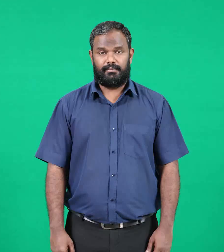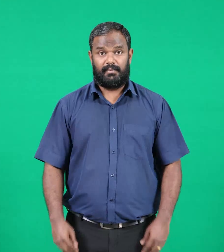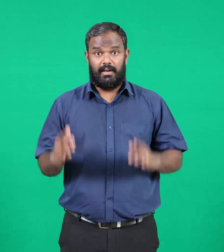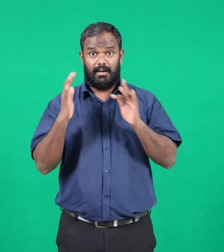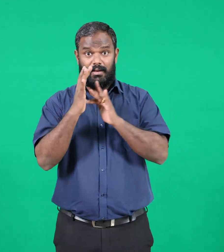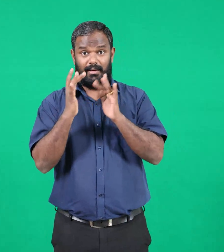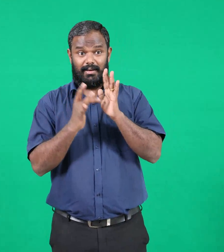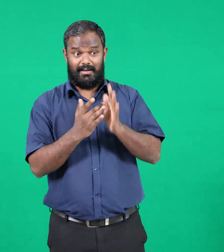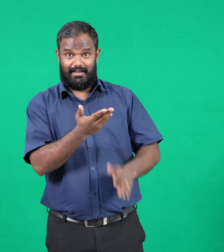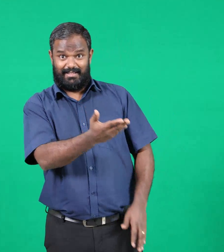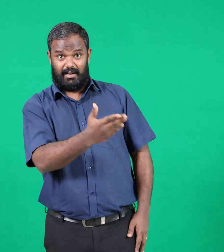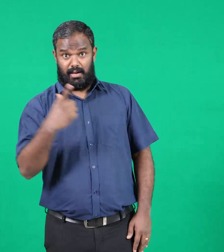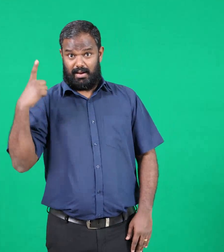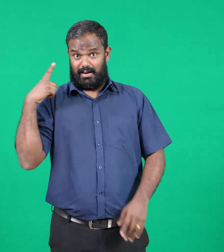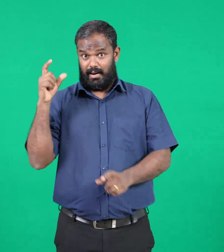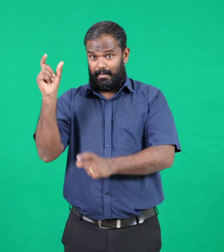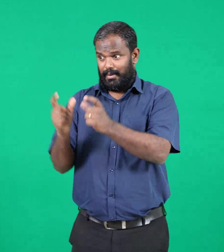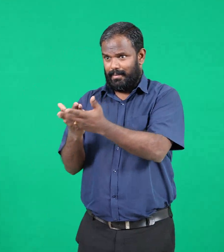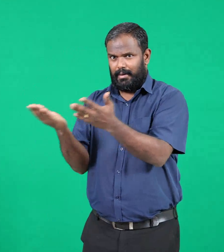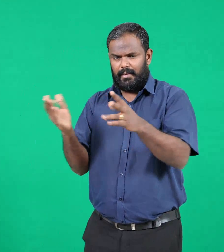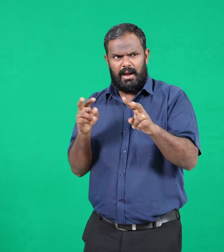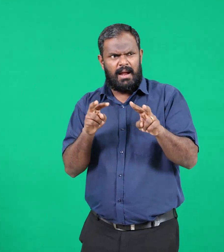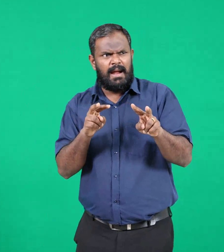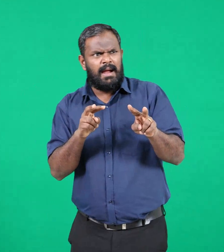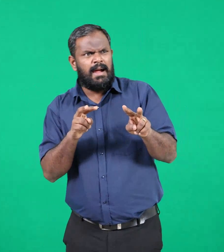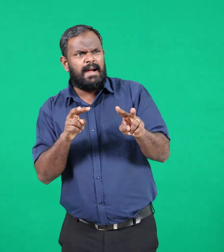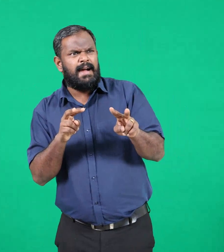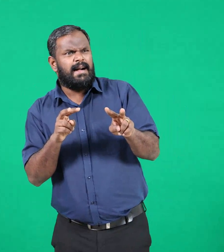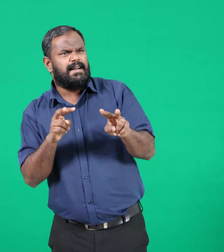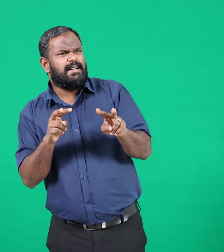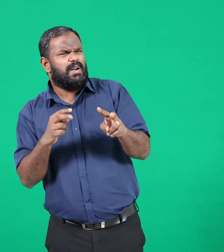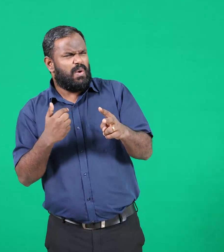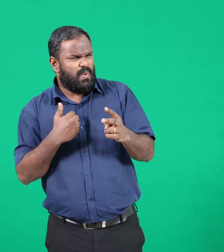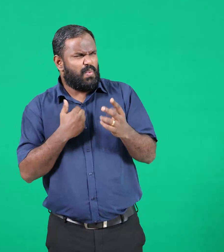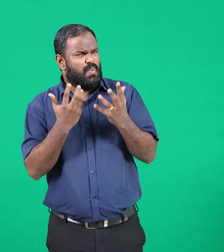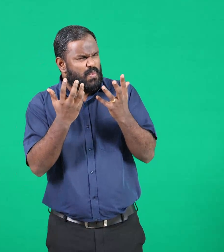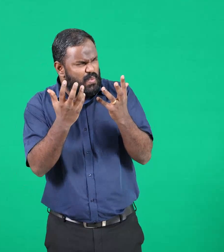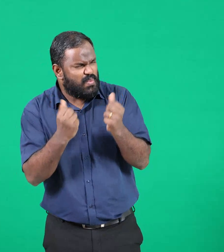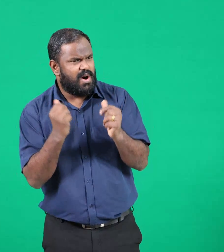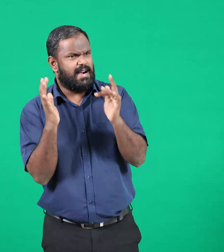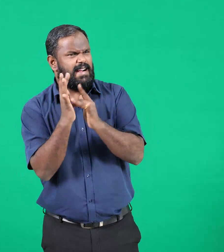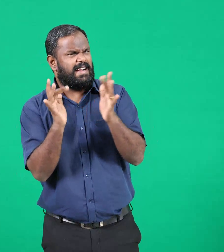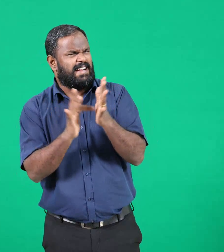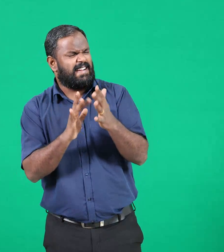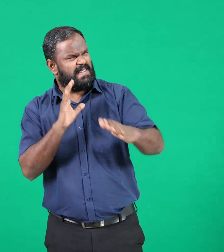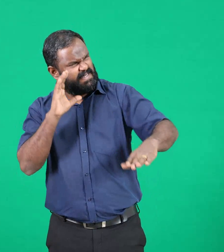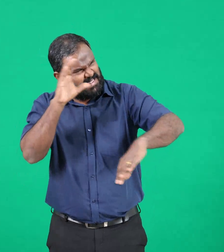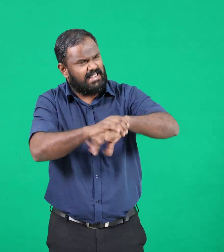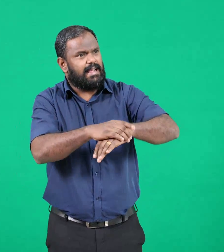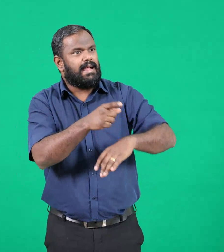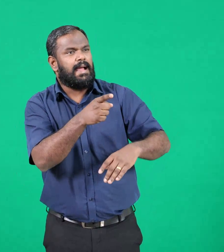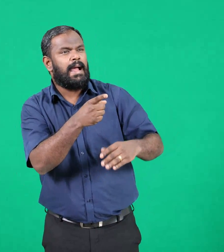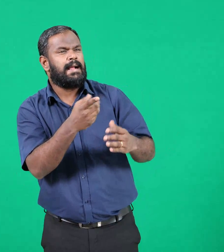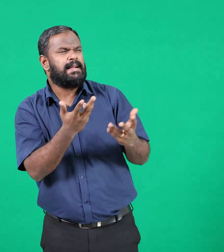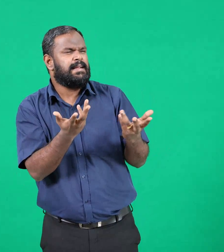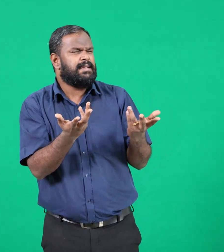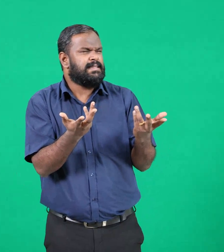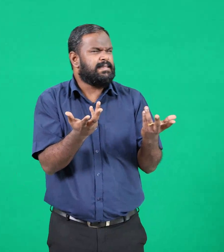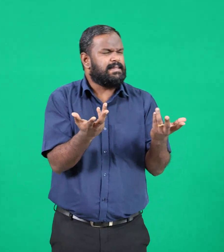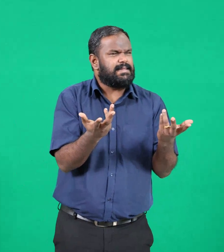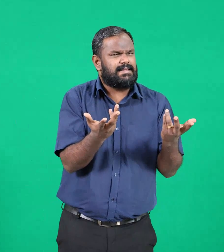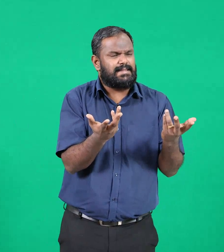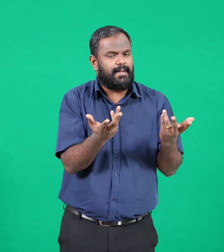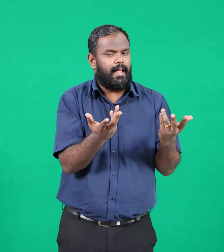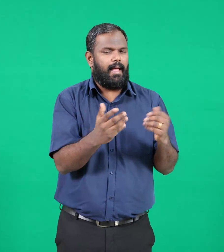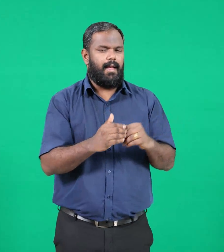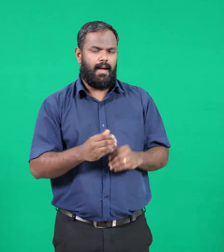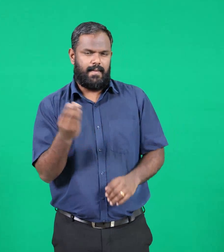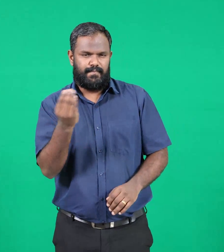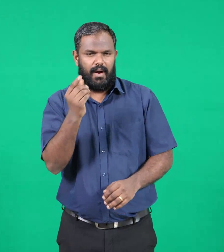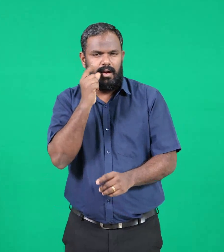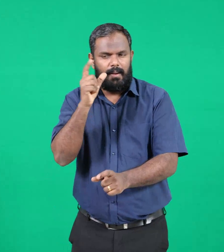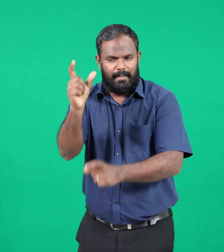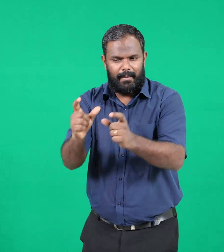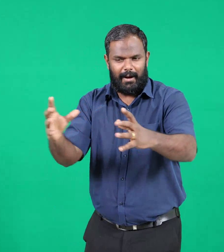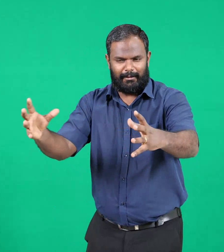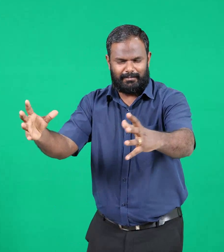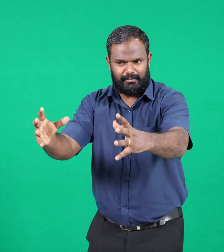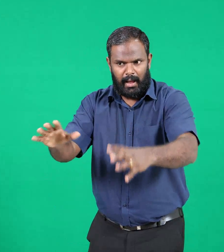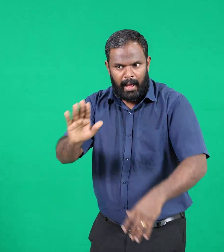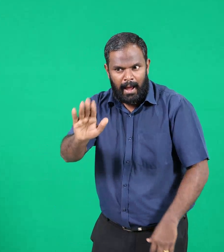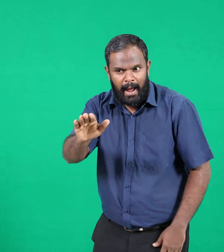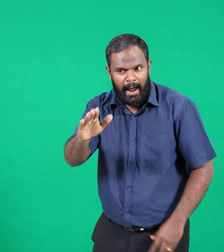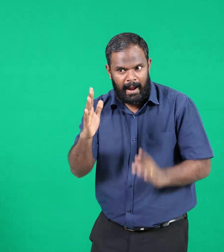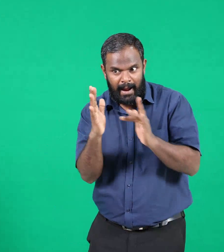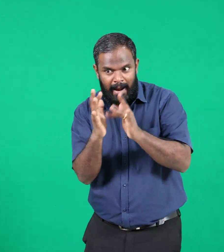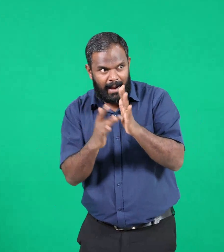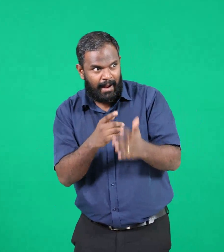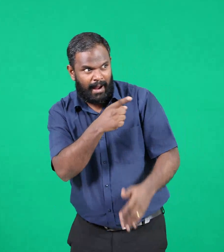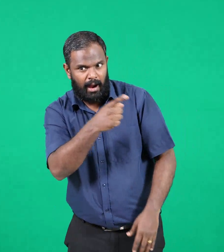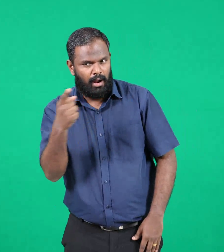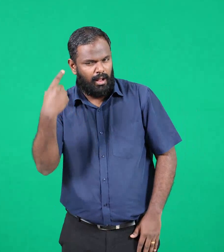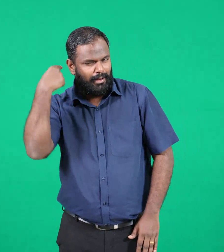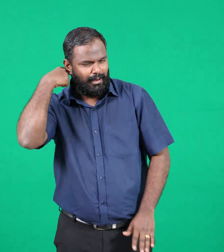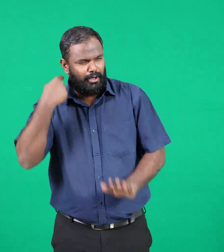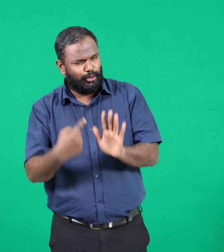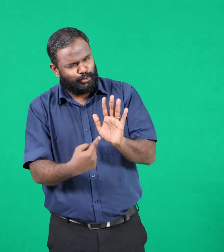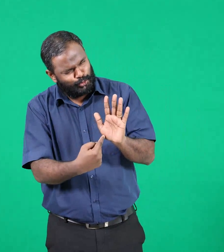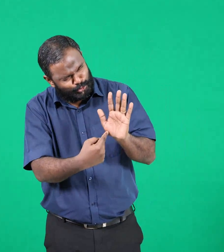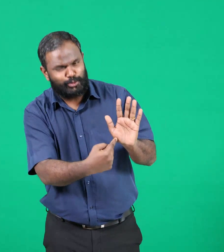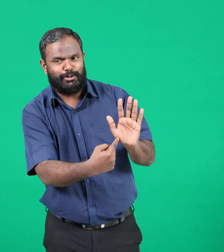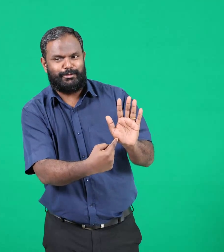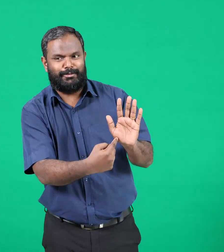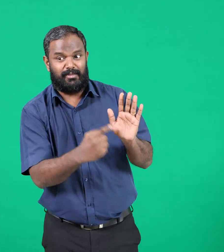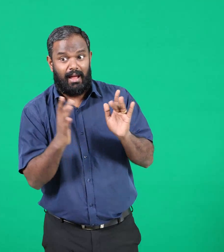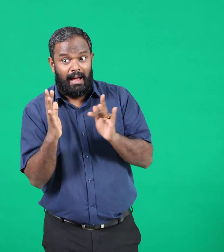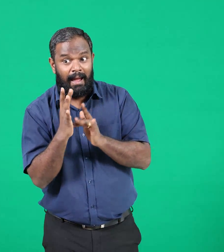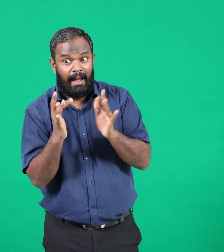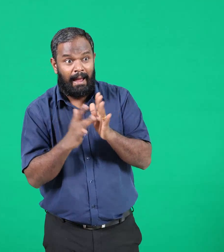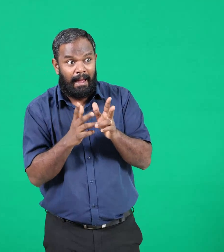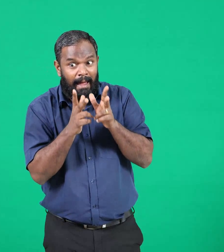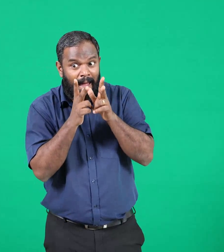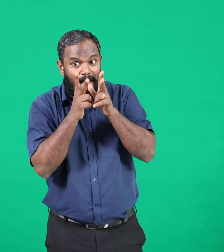So they watched Him closely and sent spies who pretended to be sincere.